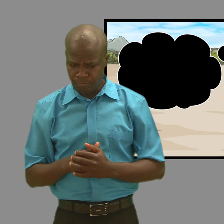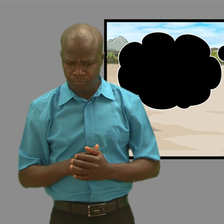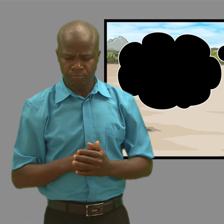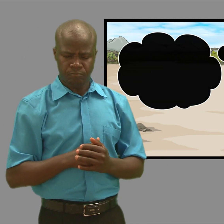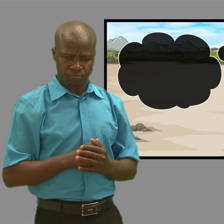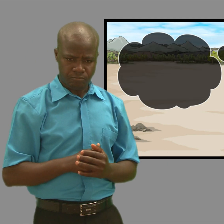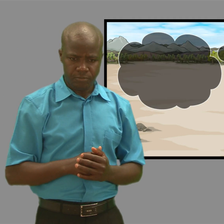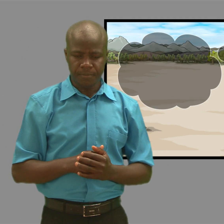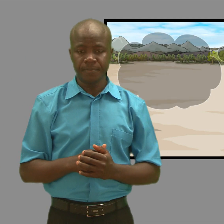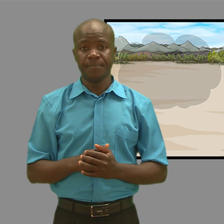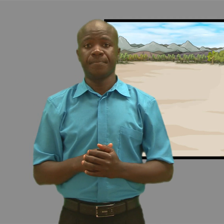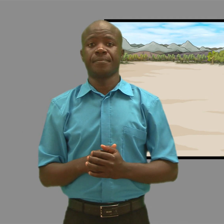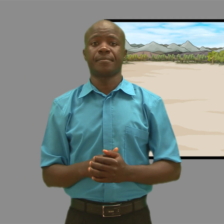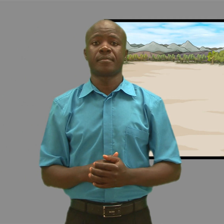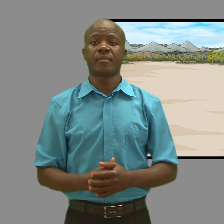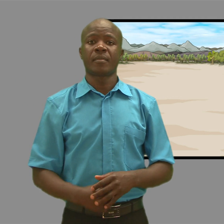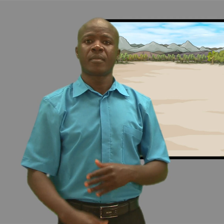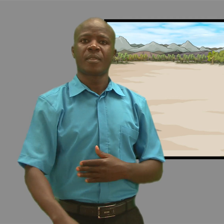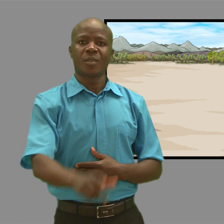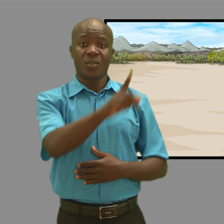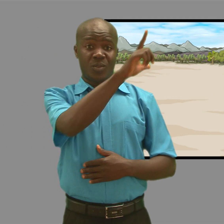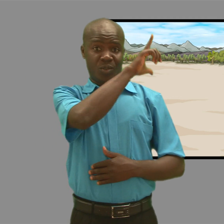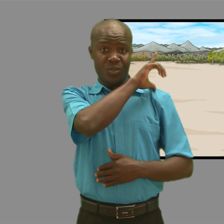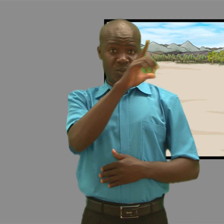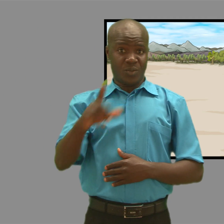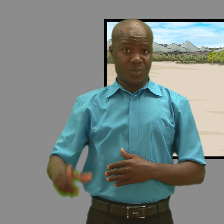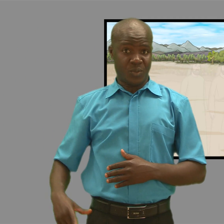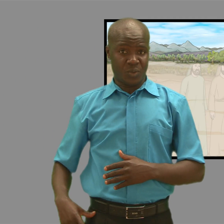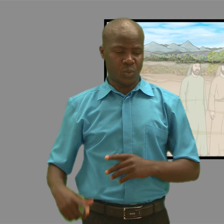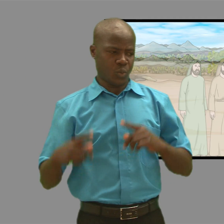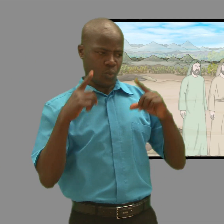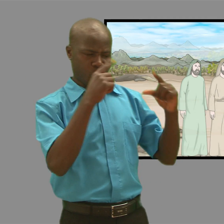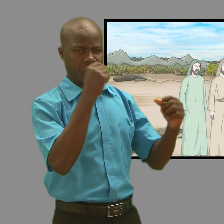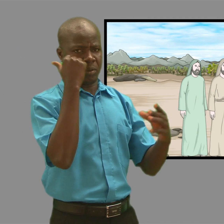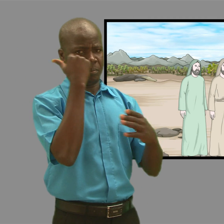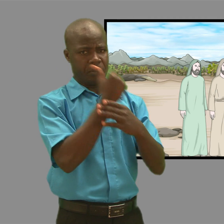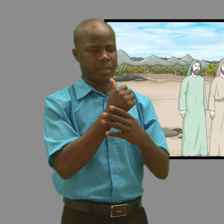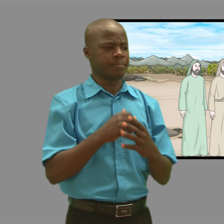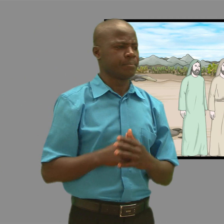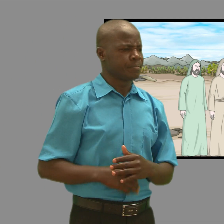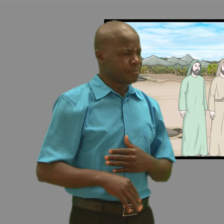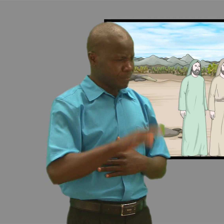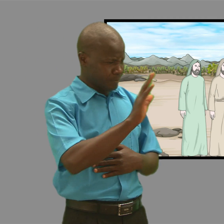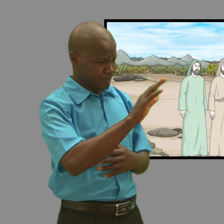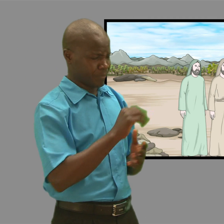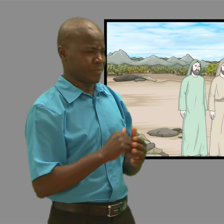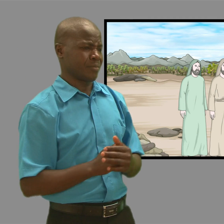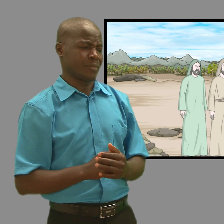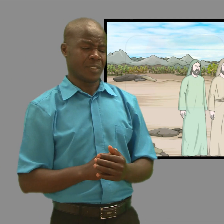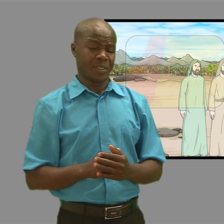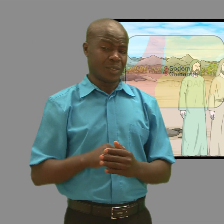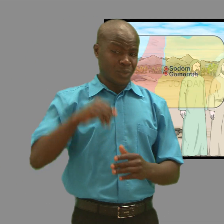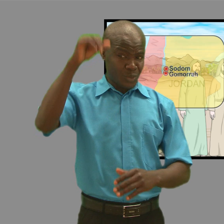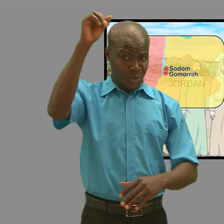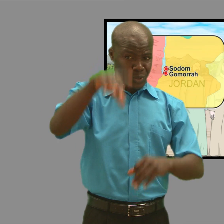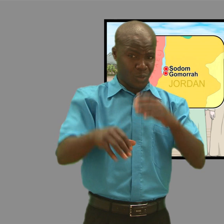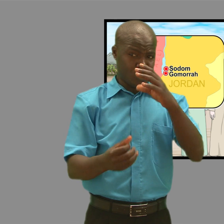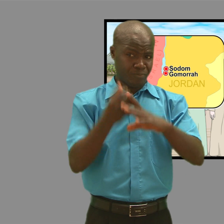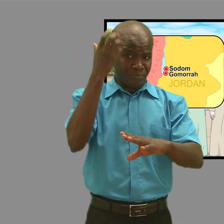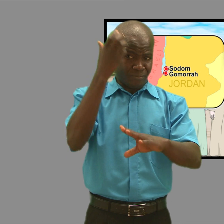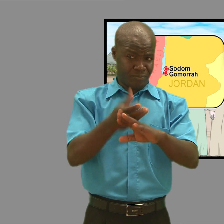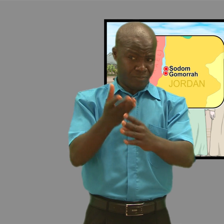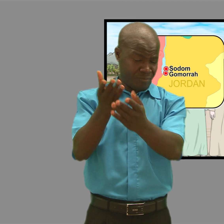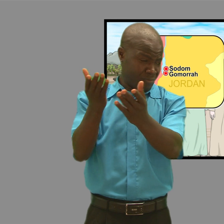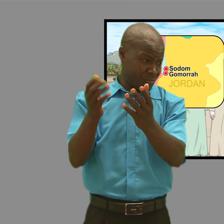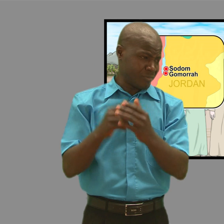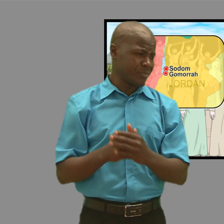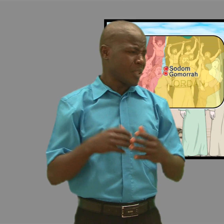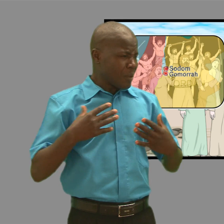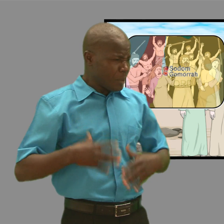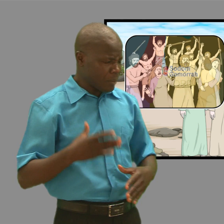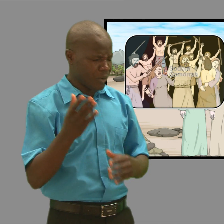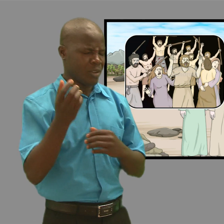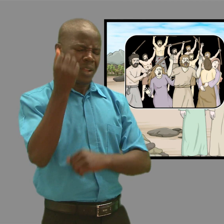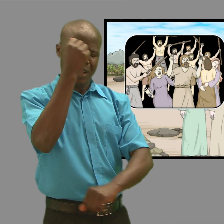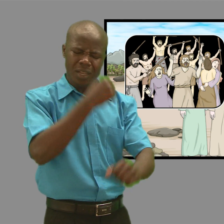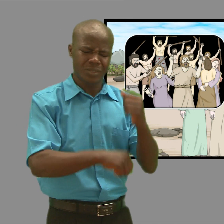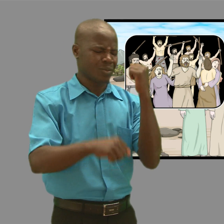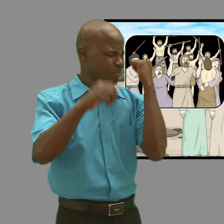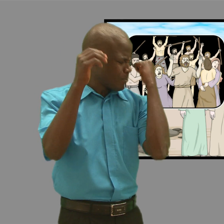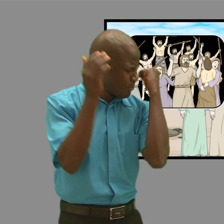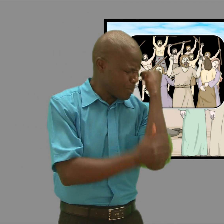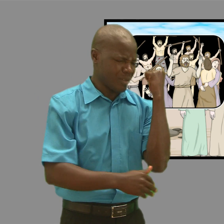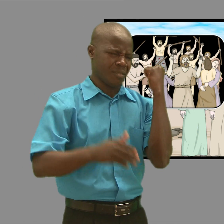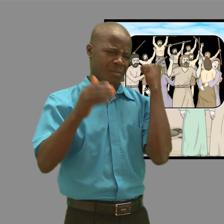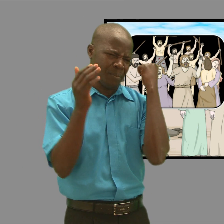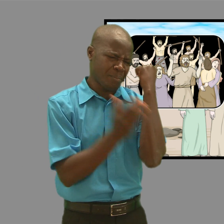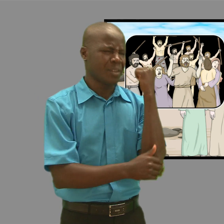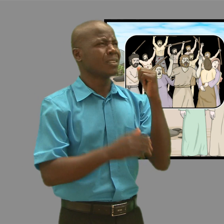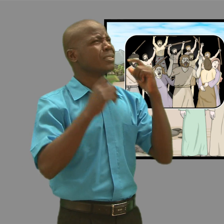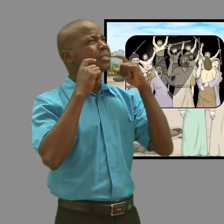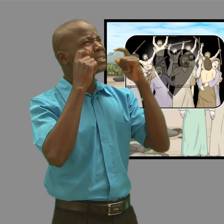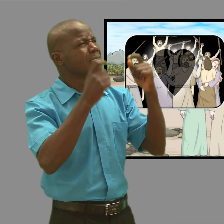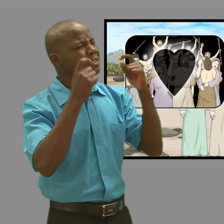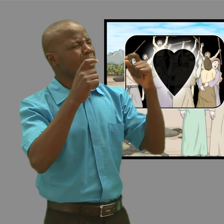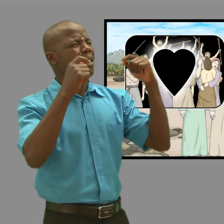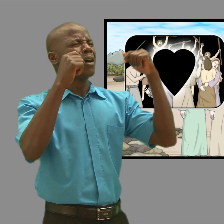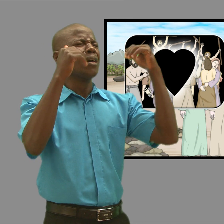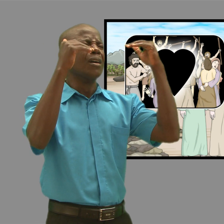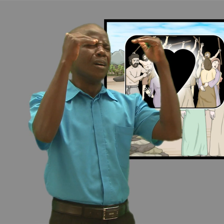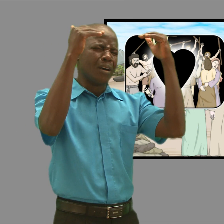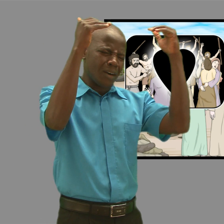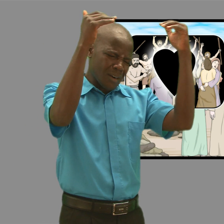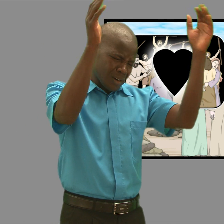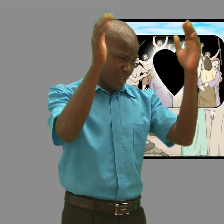Then the LORD said, “The outcry against Sodom and Gomorrah is great.